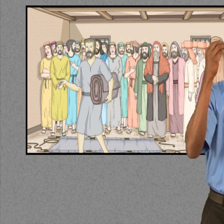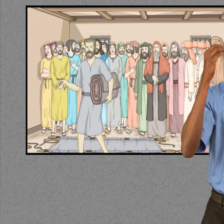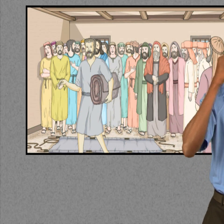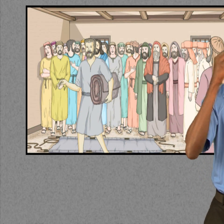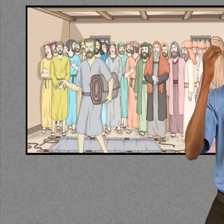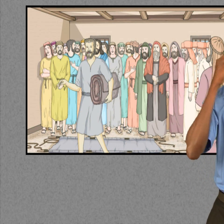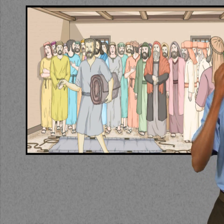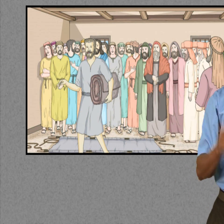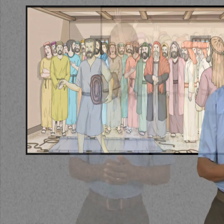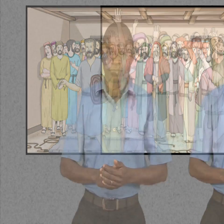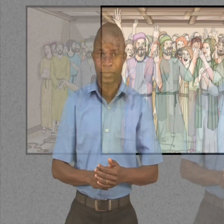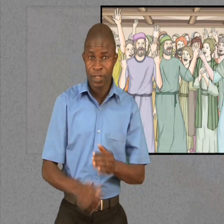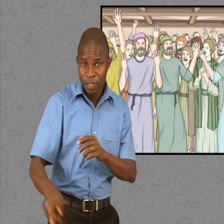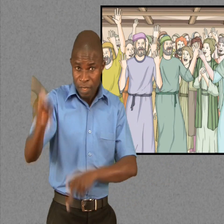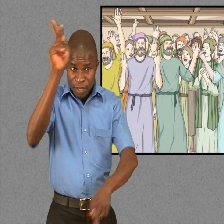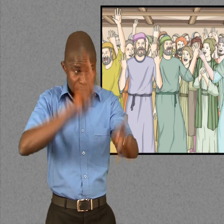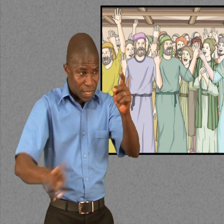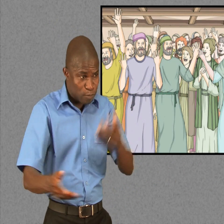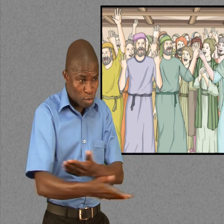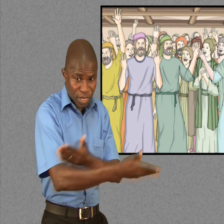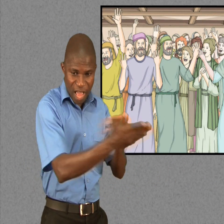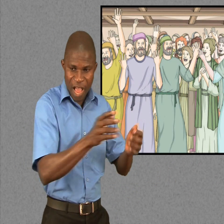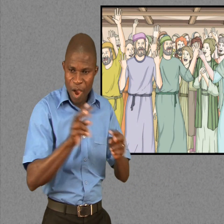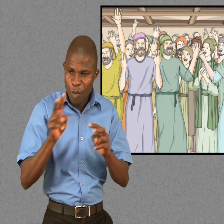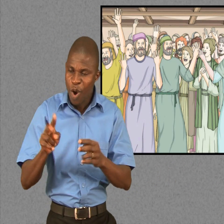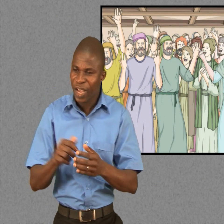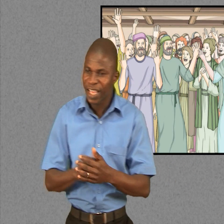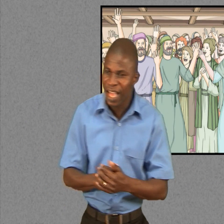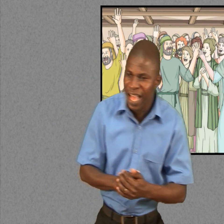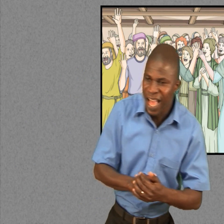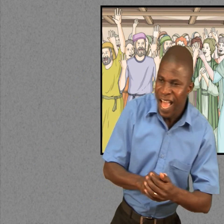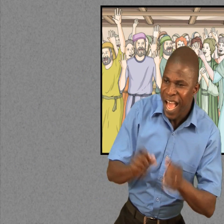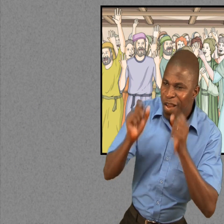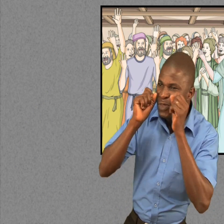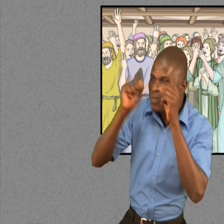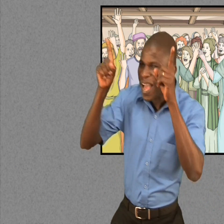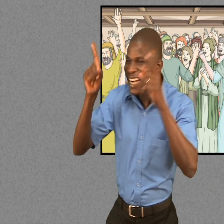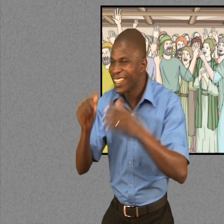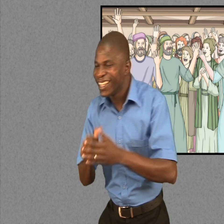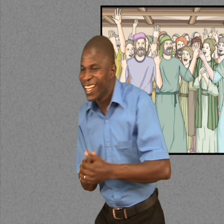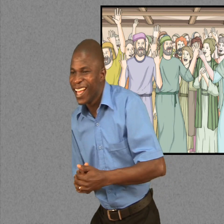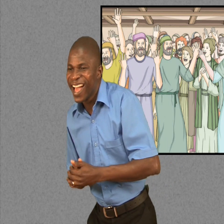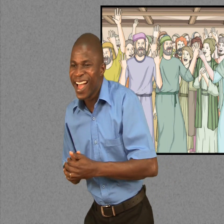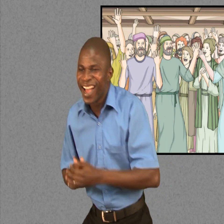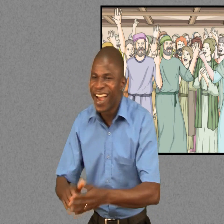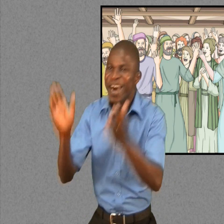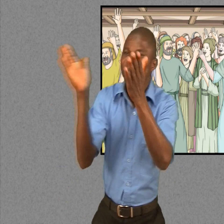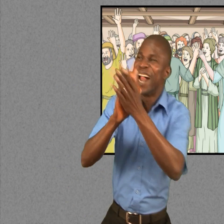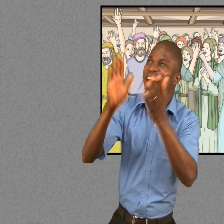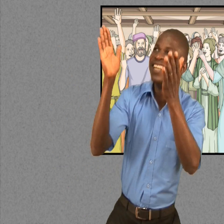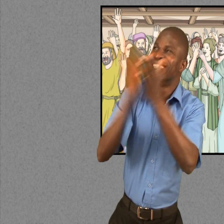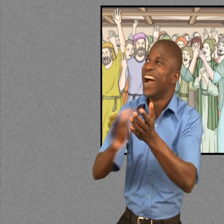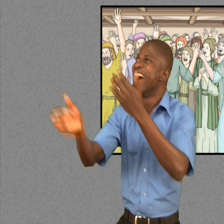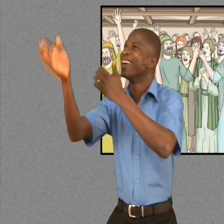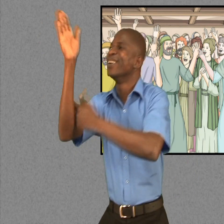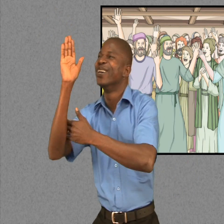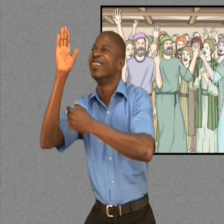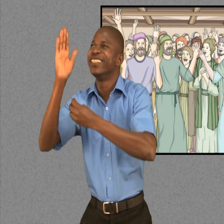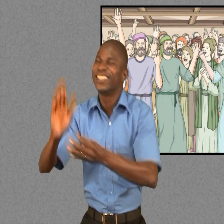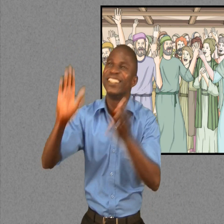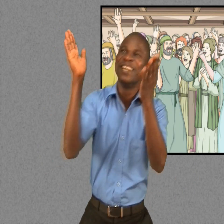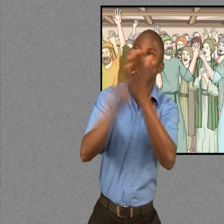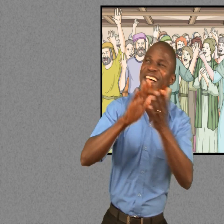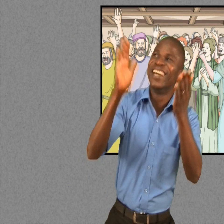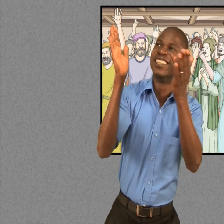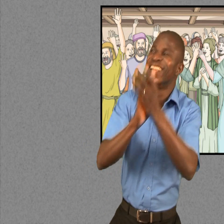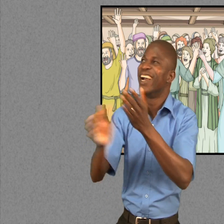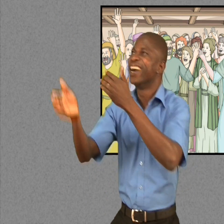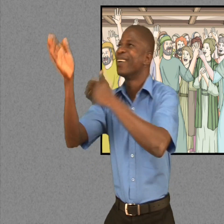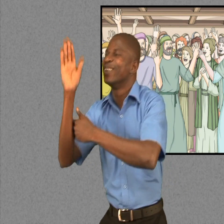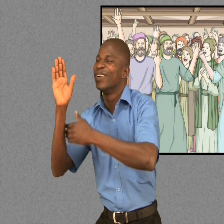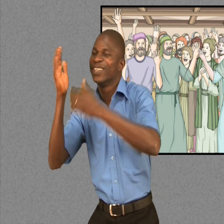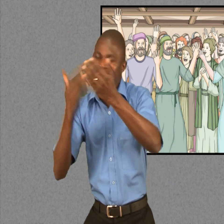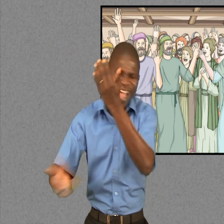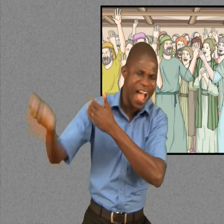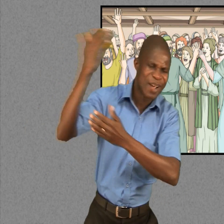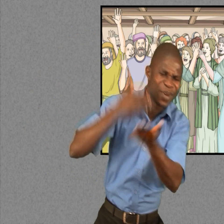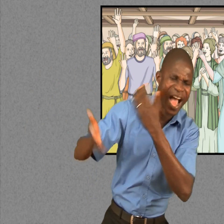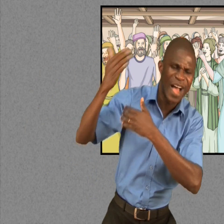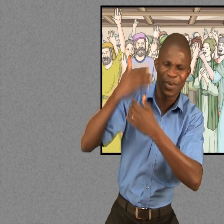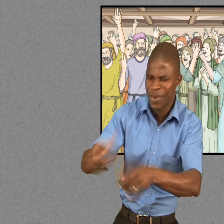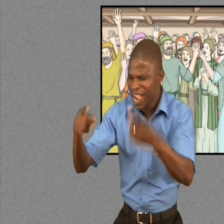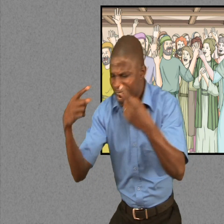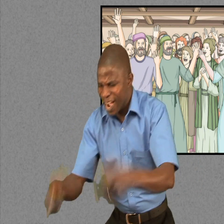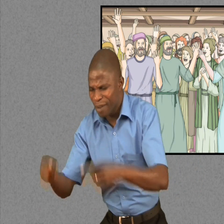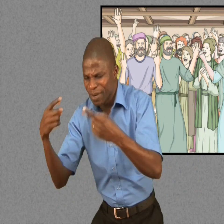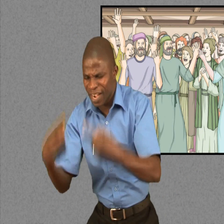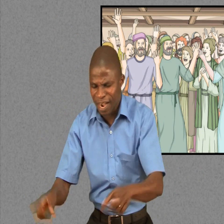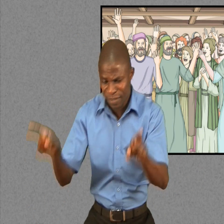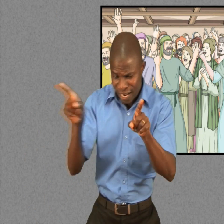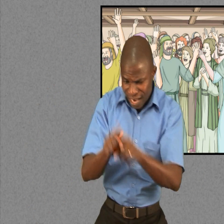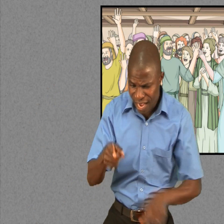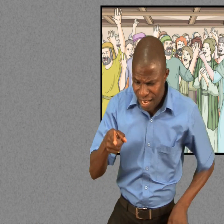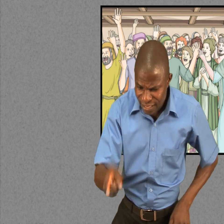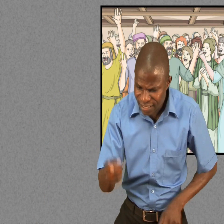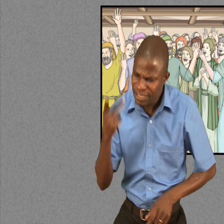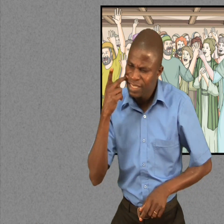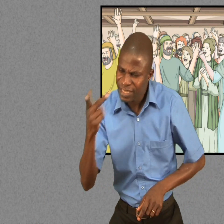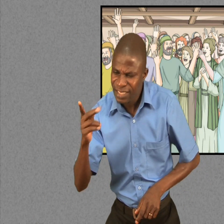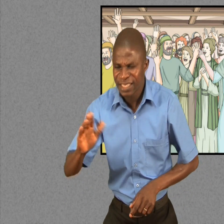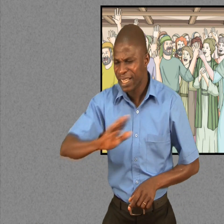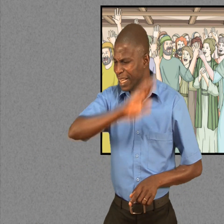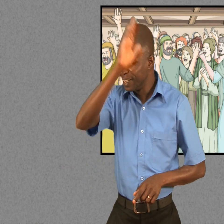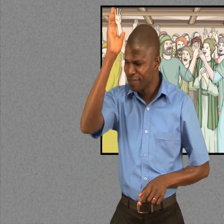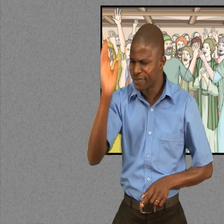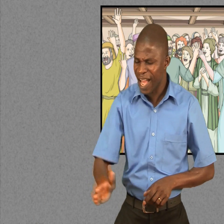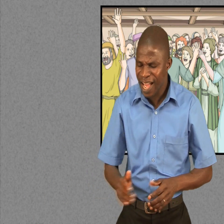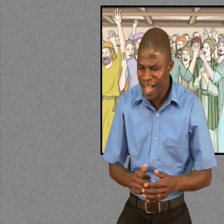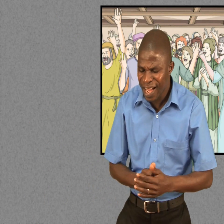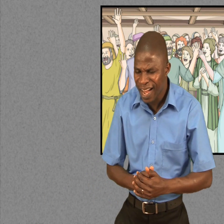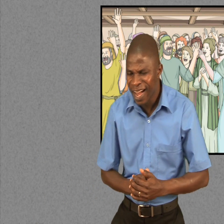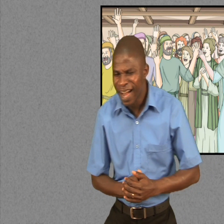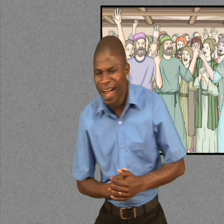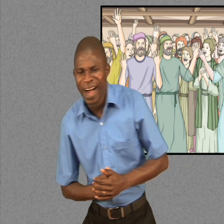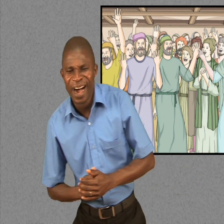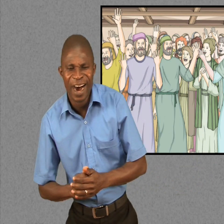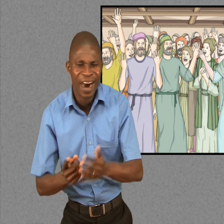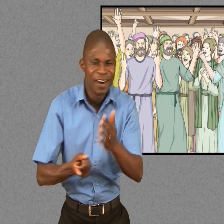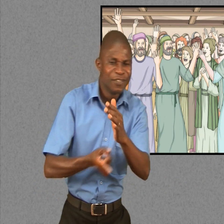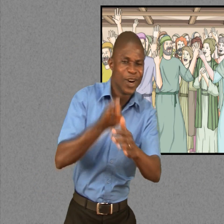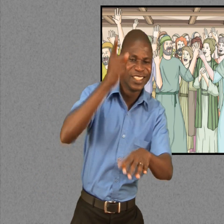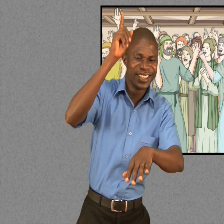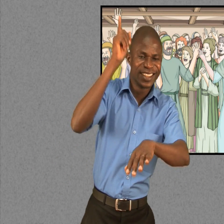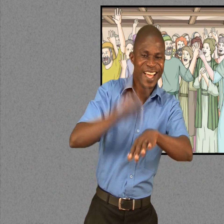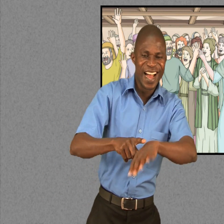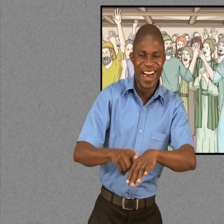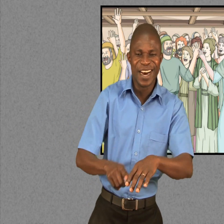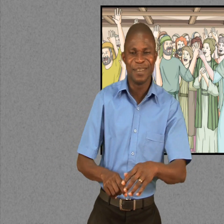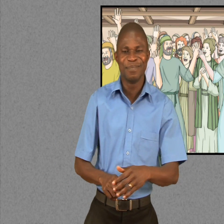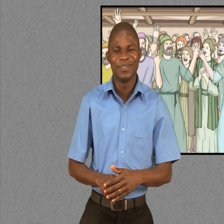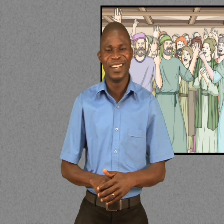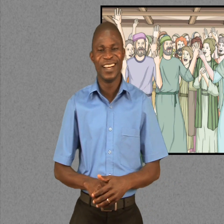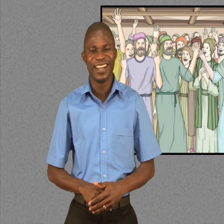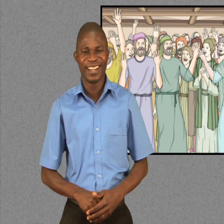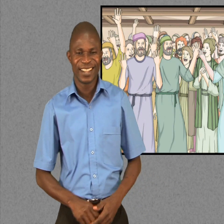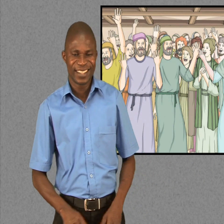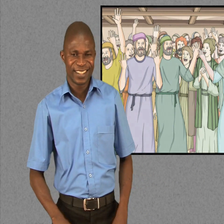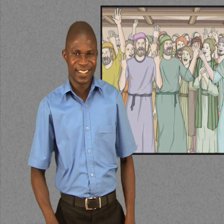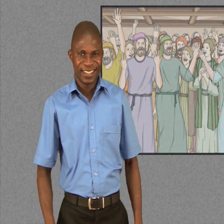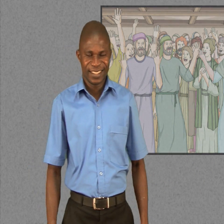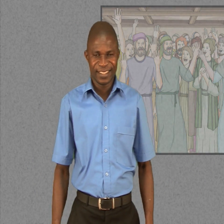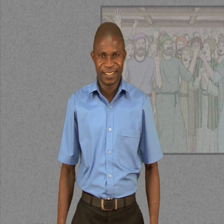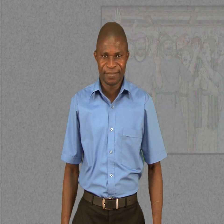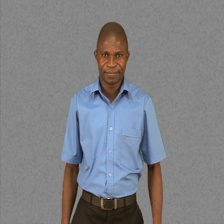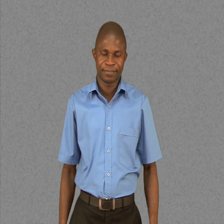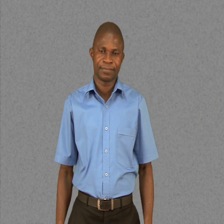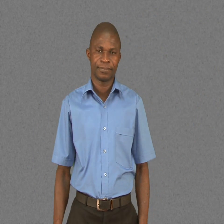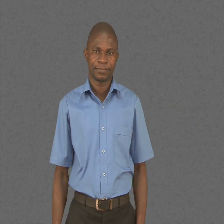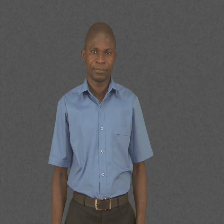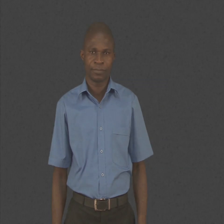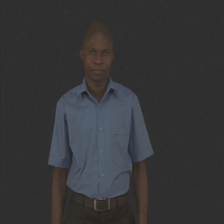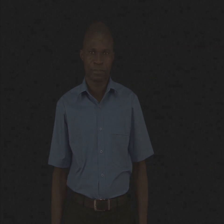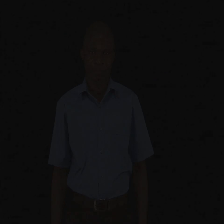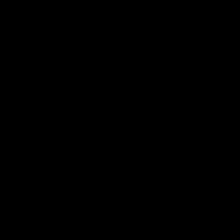As a result, they were all astounded and glorified God, saying, “We have never seen anything like this!”